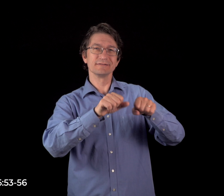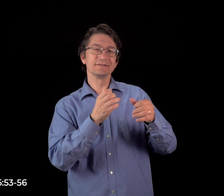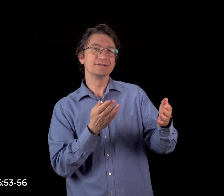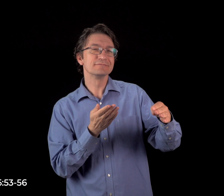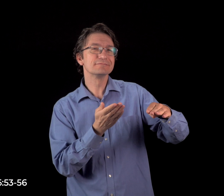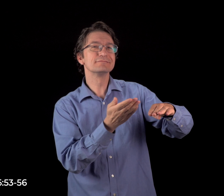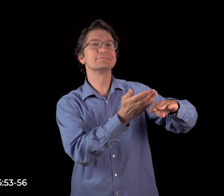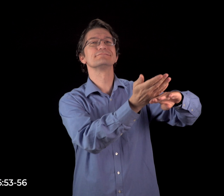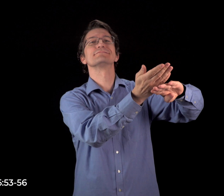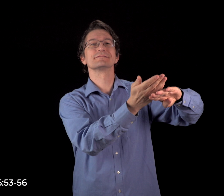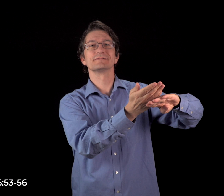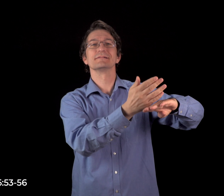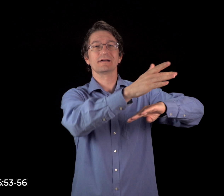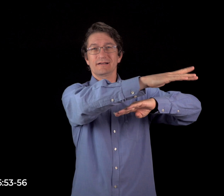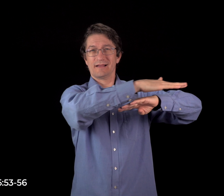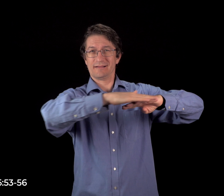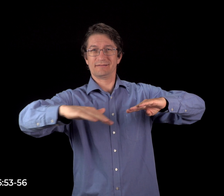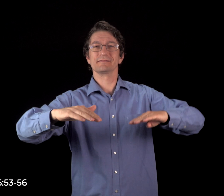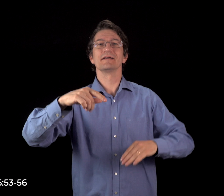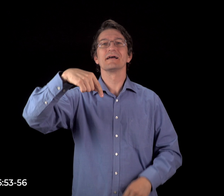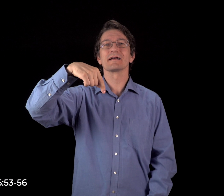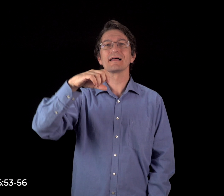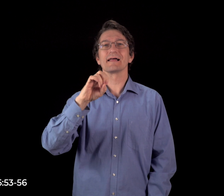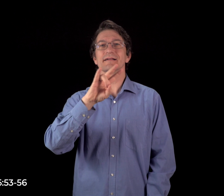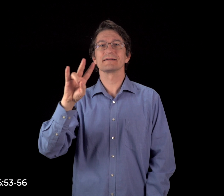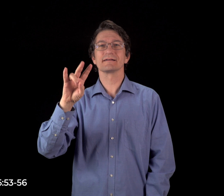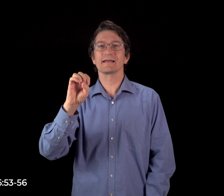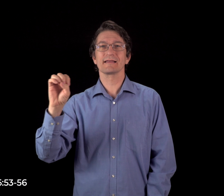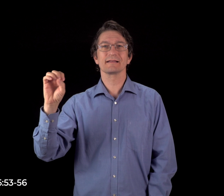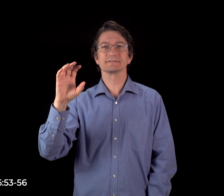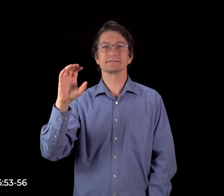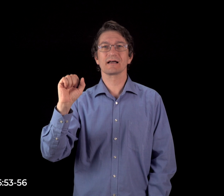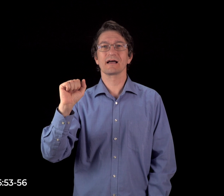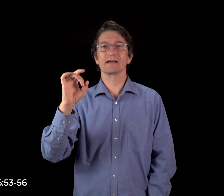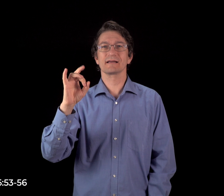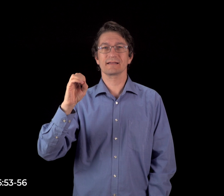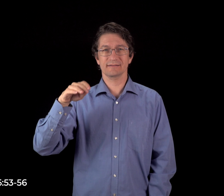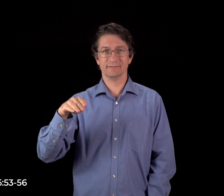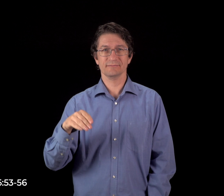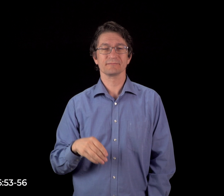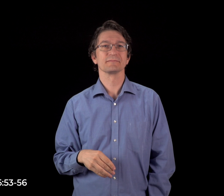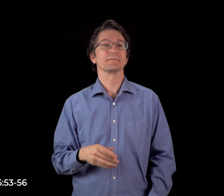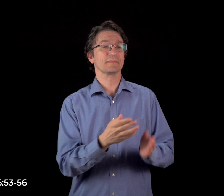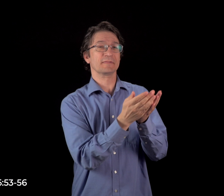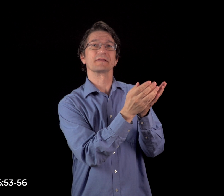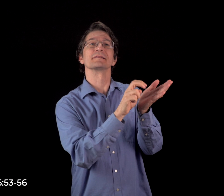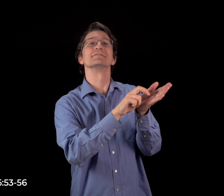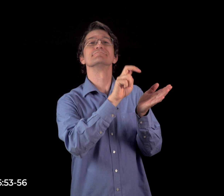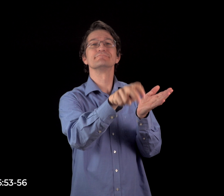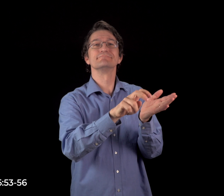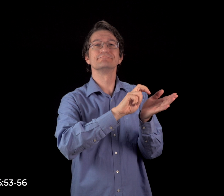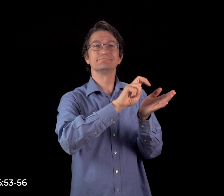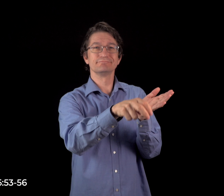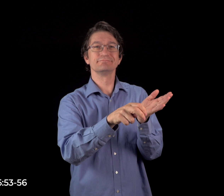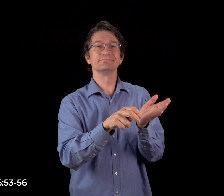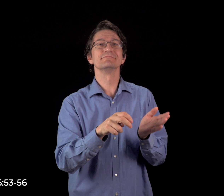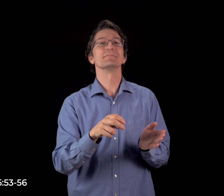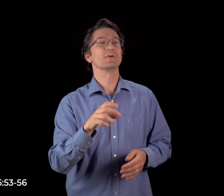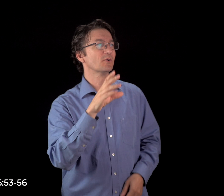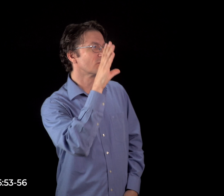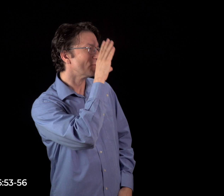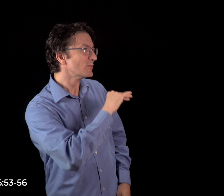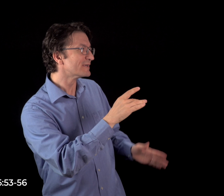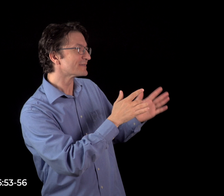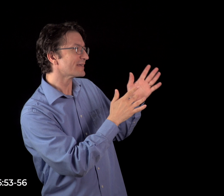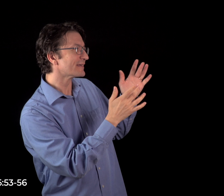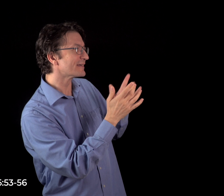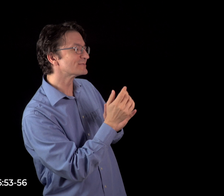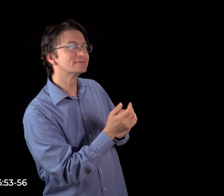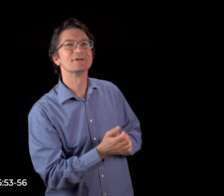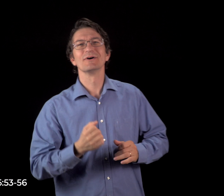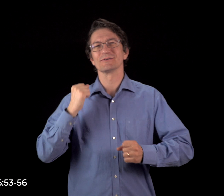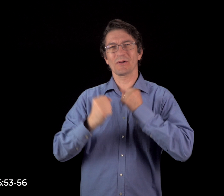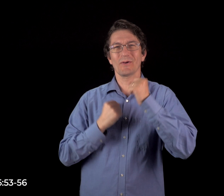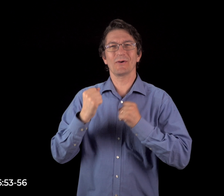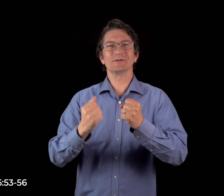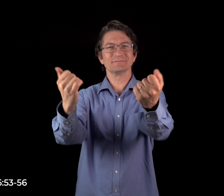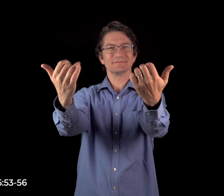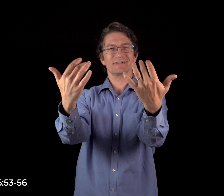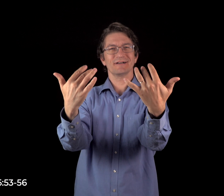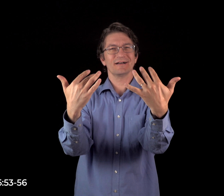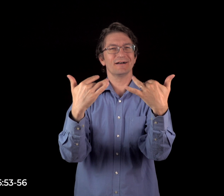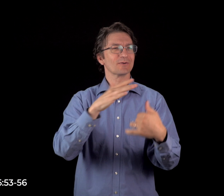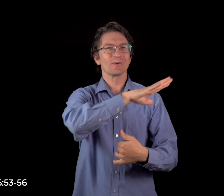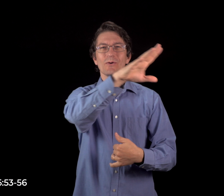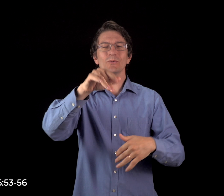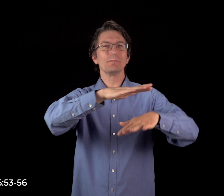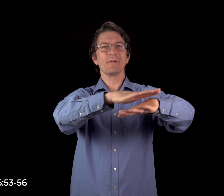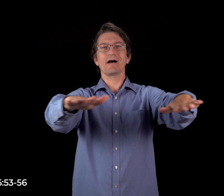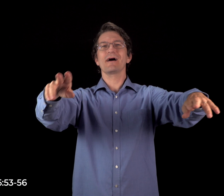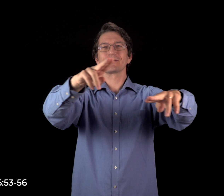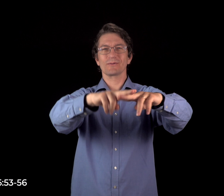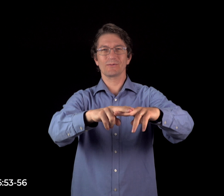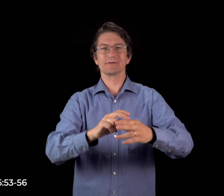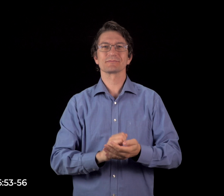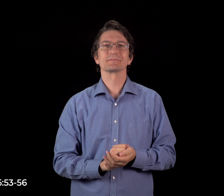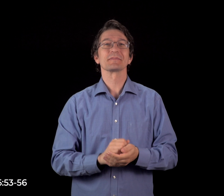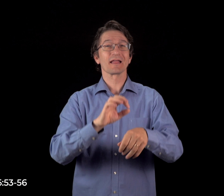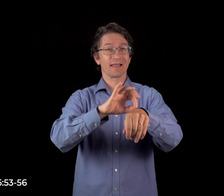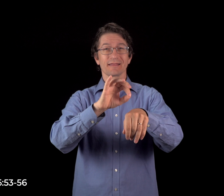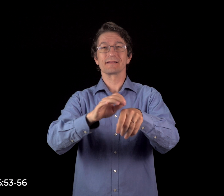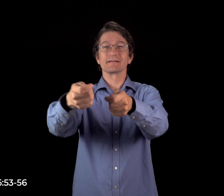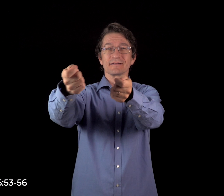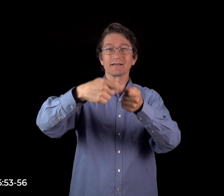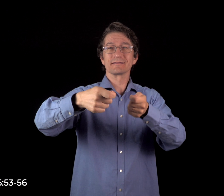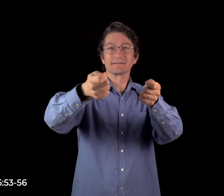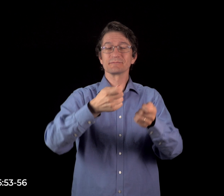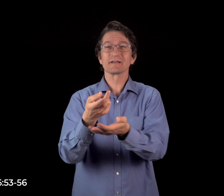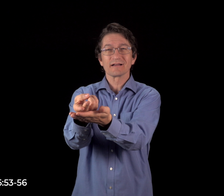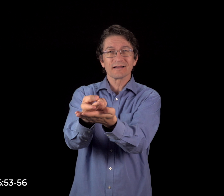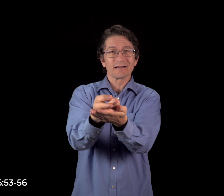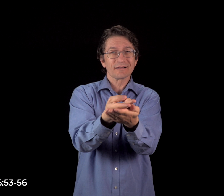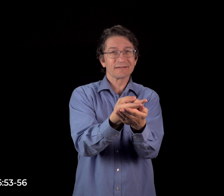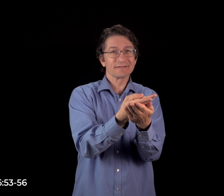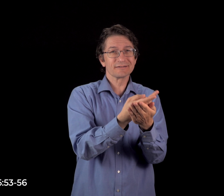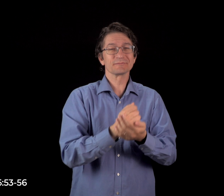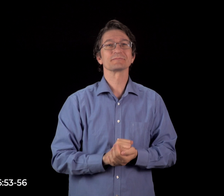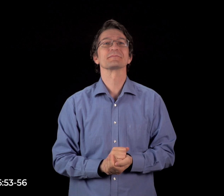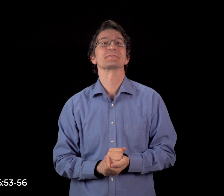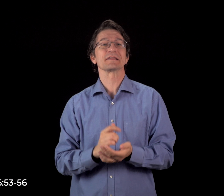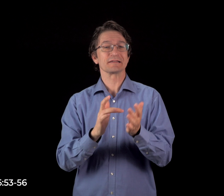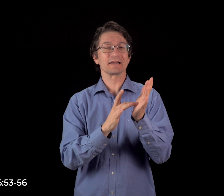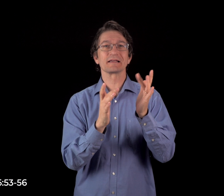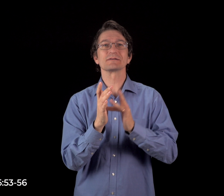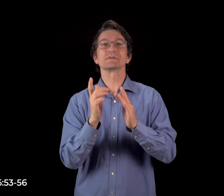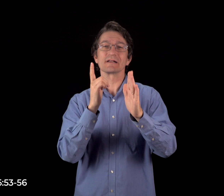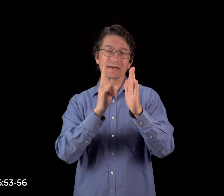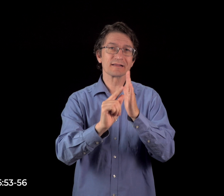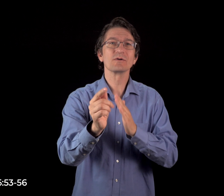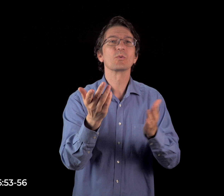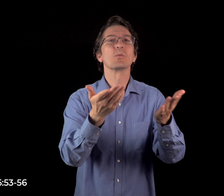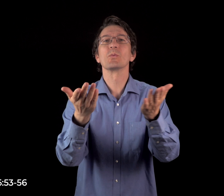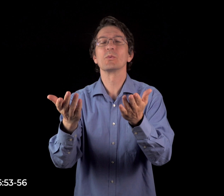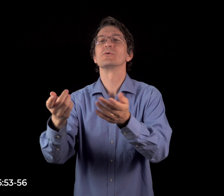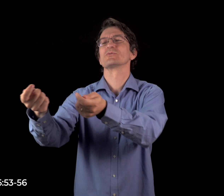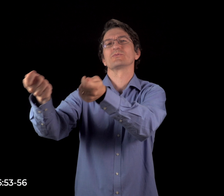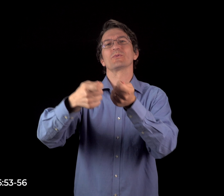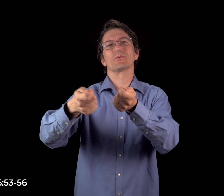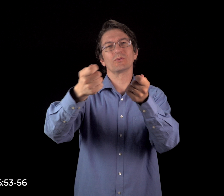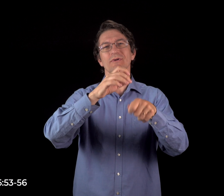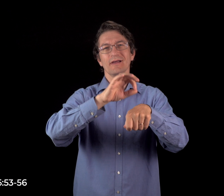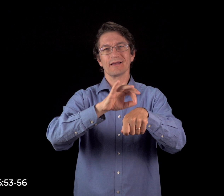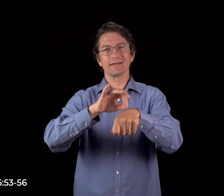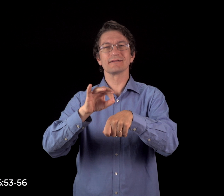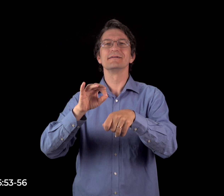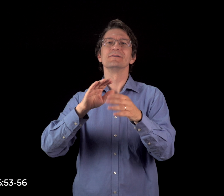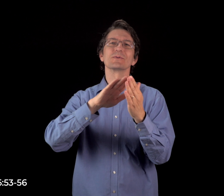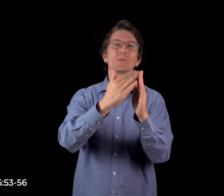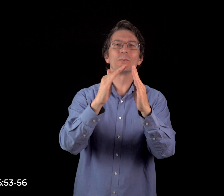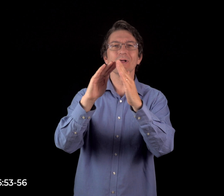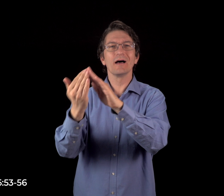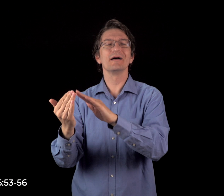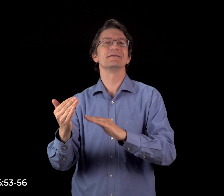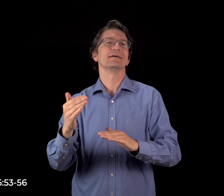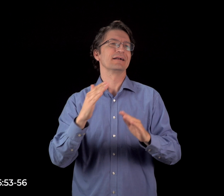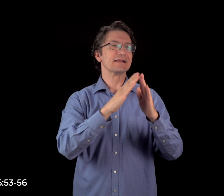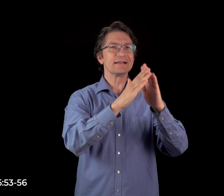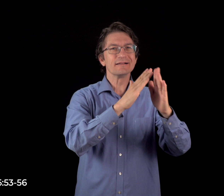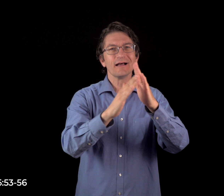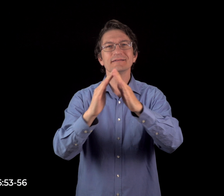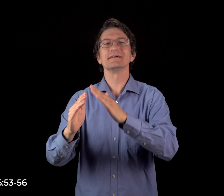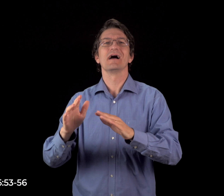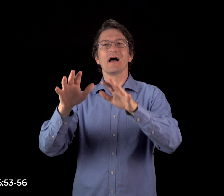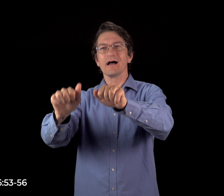As soon as they got out of the boat, the people recognized Jesus and ran through that whole region, carrying the sick on mats to wherever they heard He was.